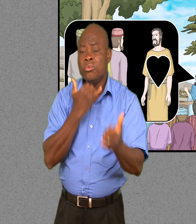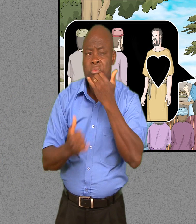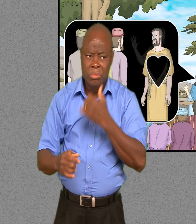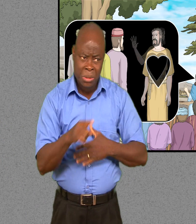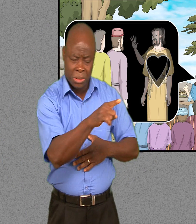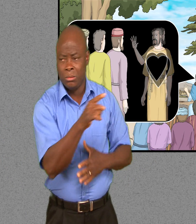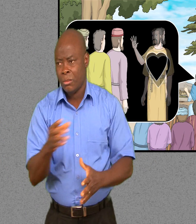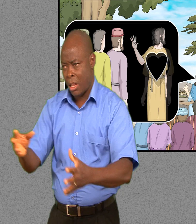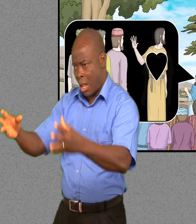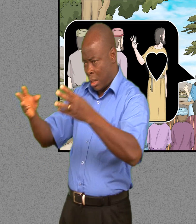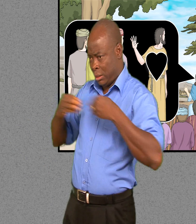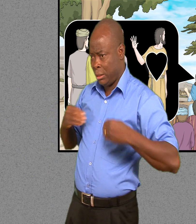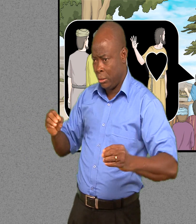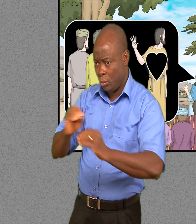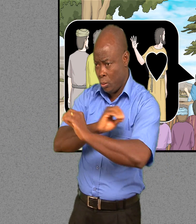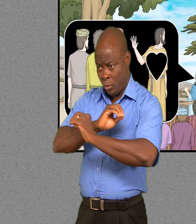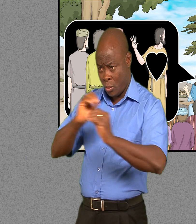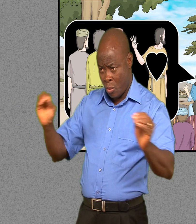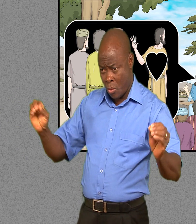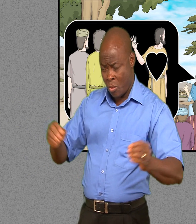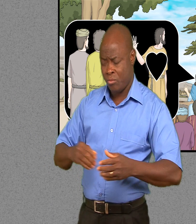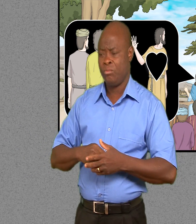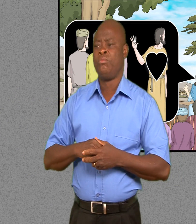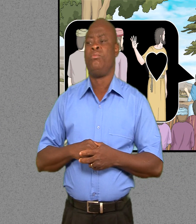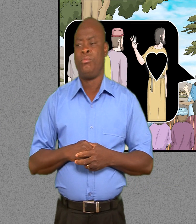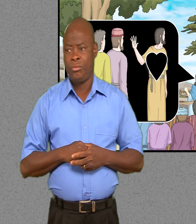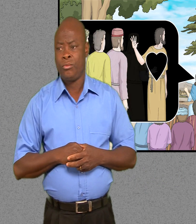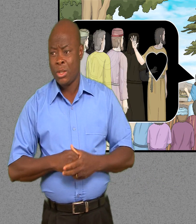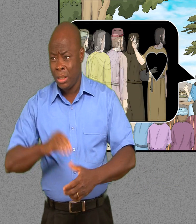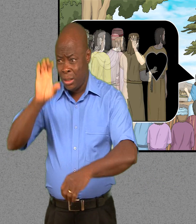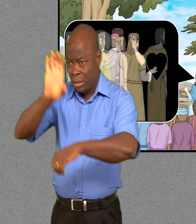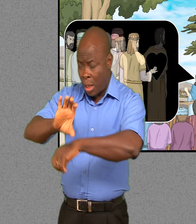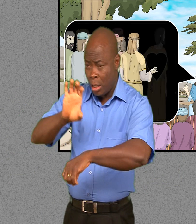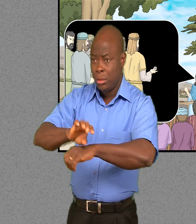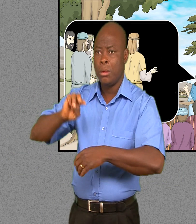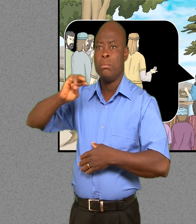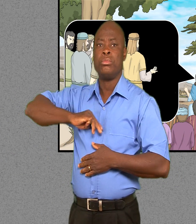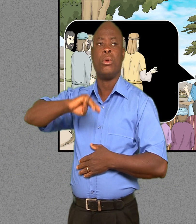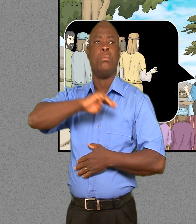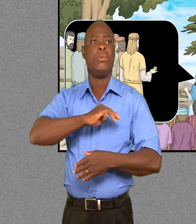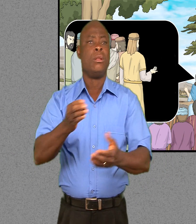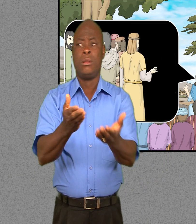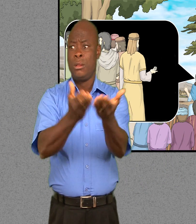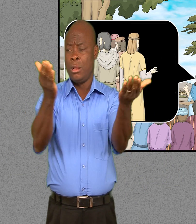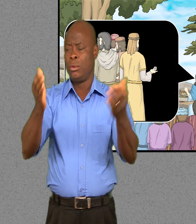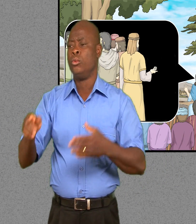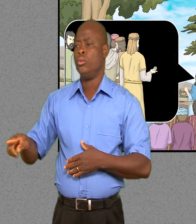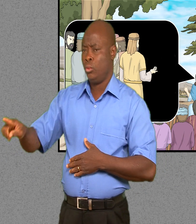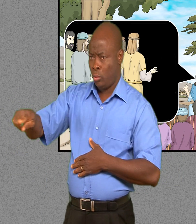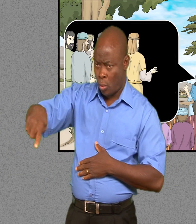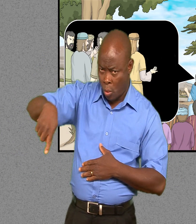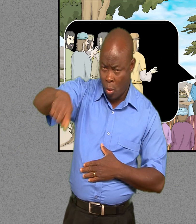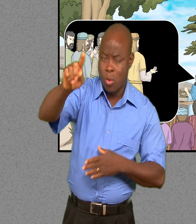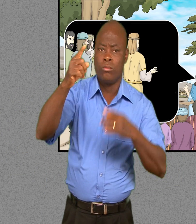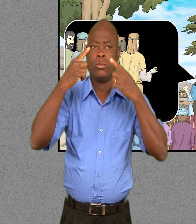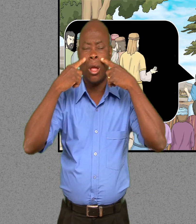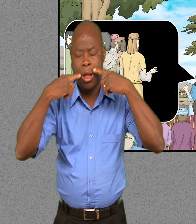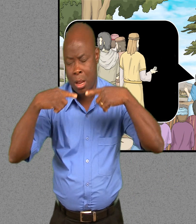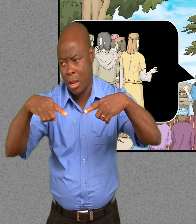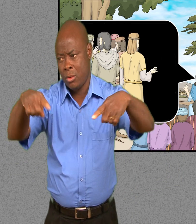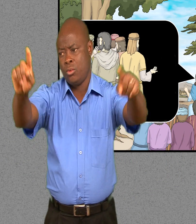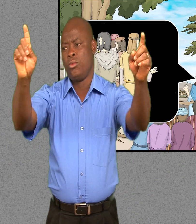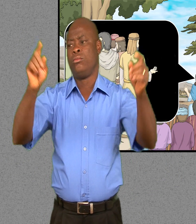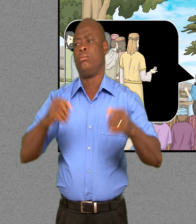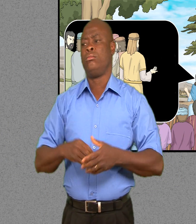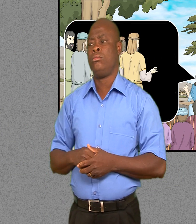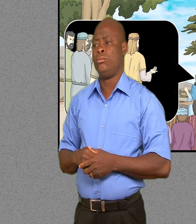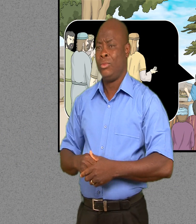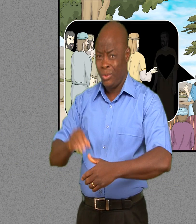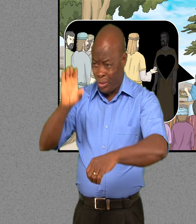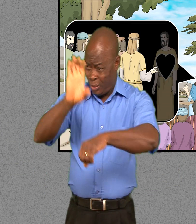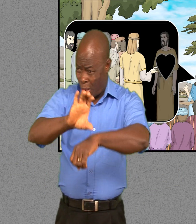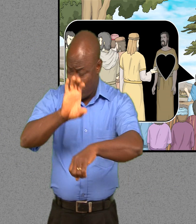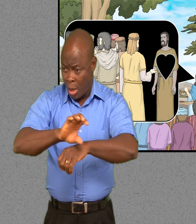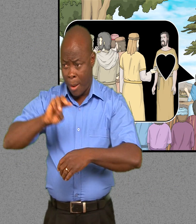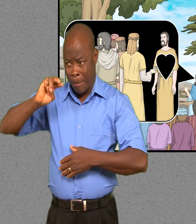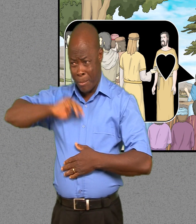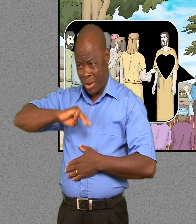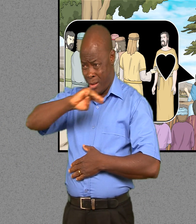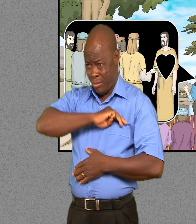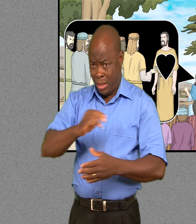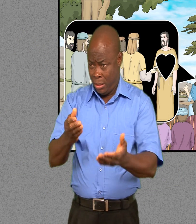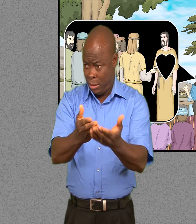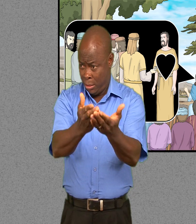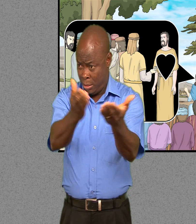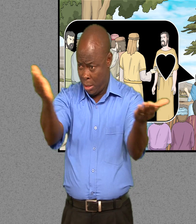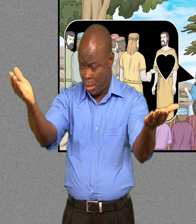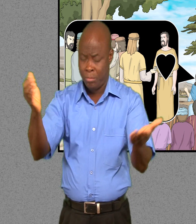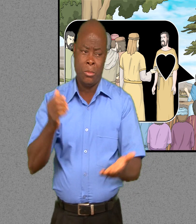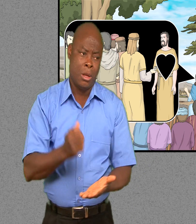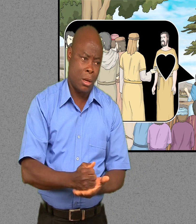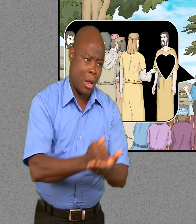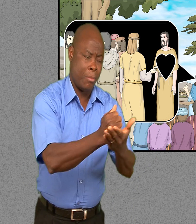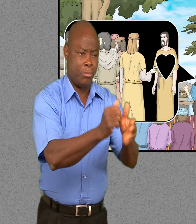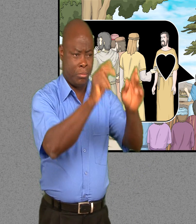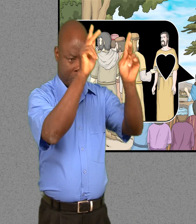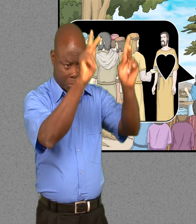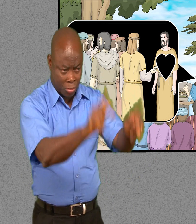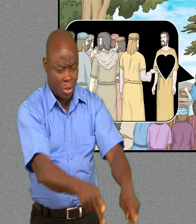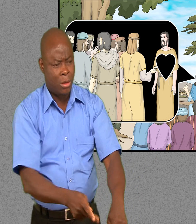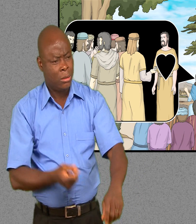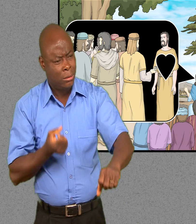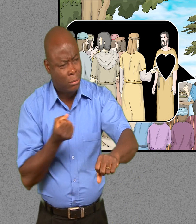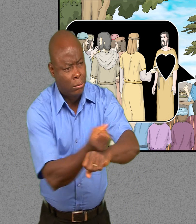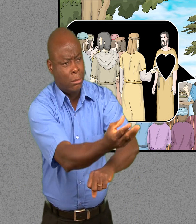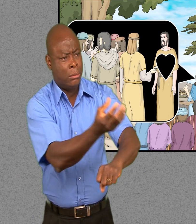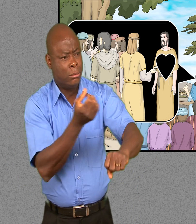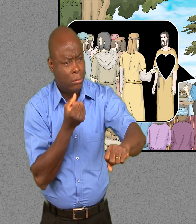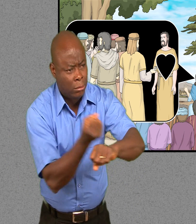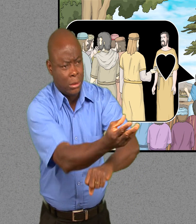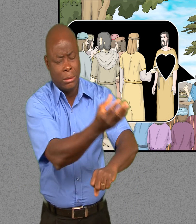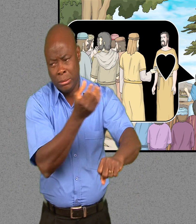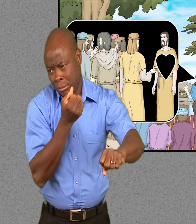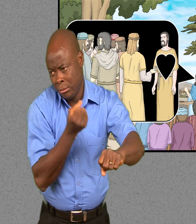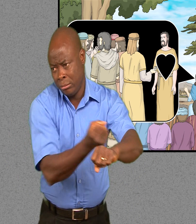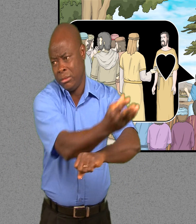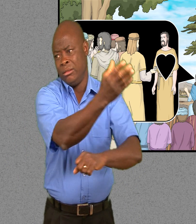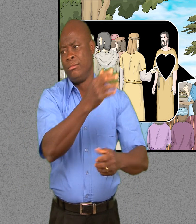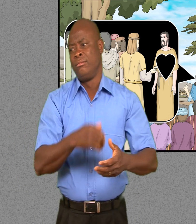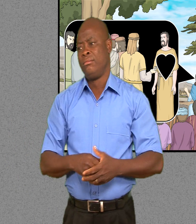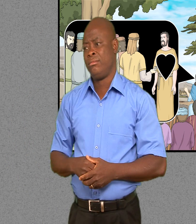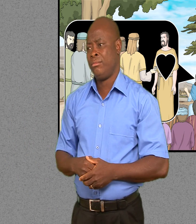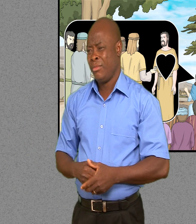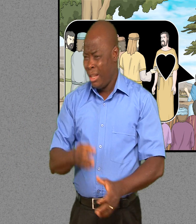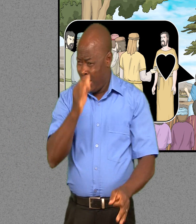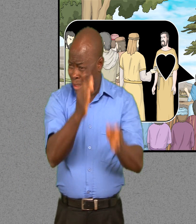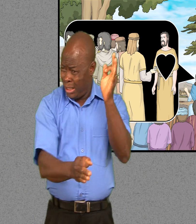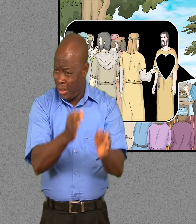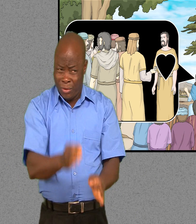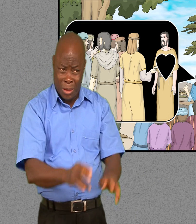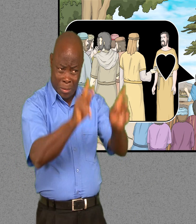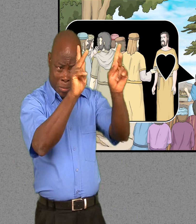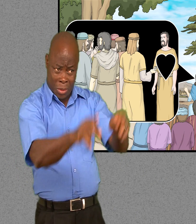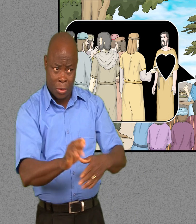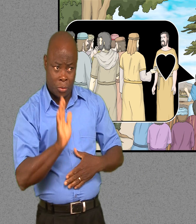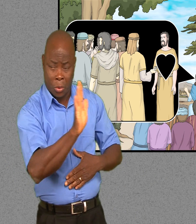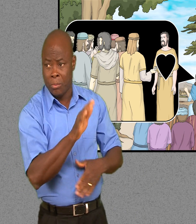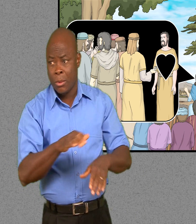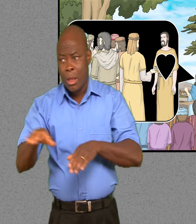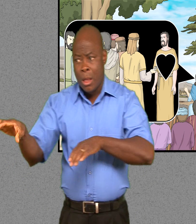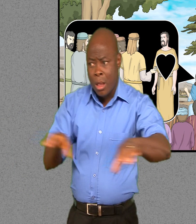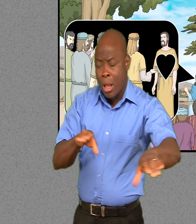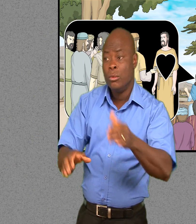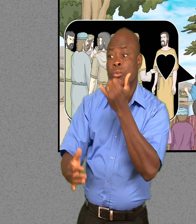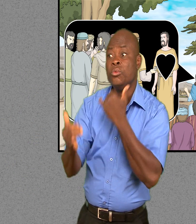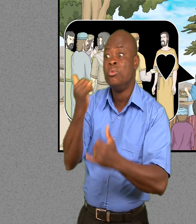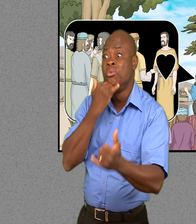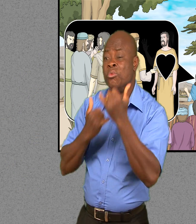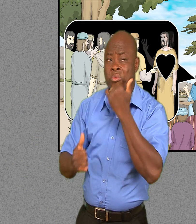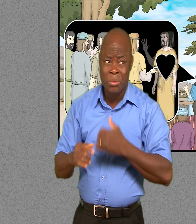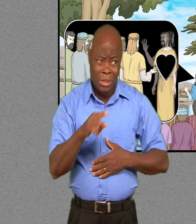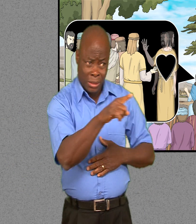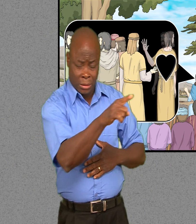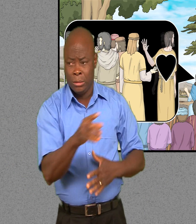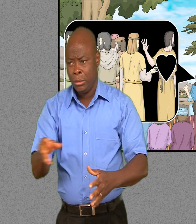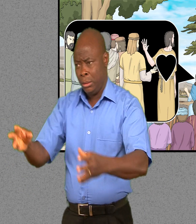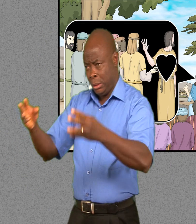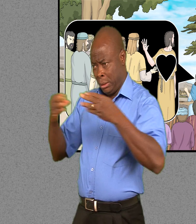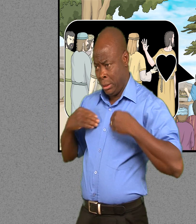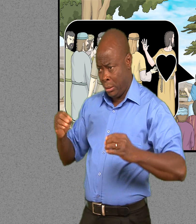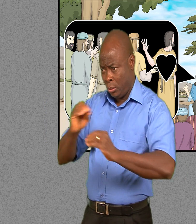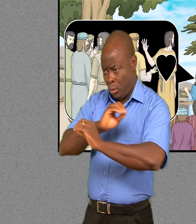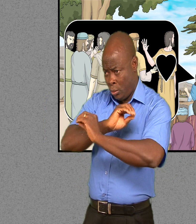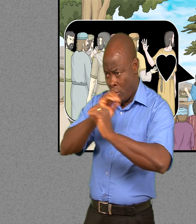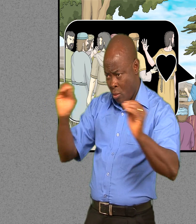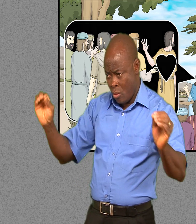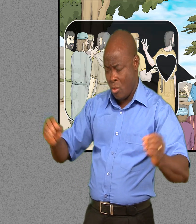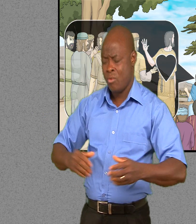If he refuses to listen to them, tell it to the church.